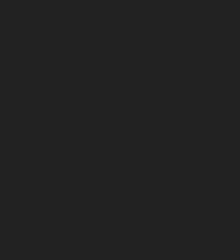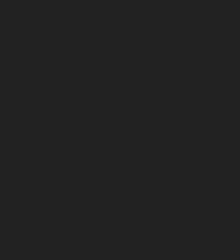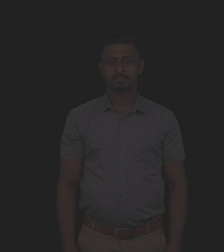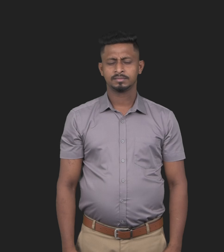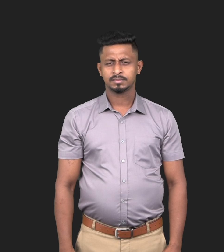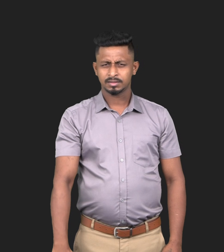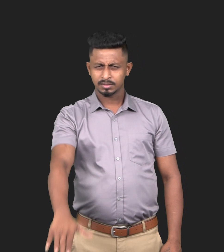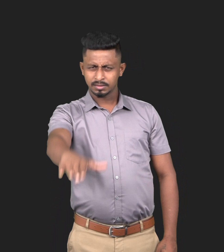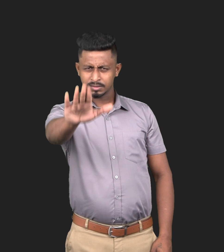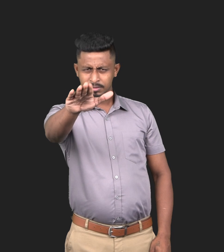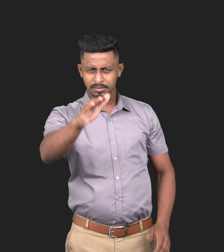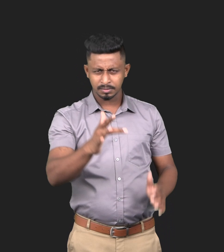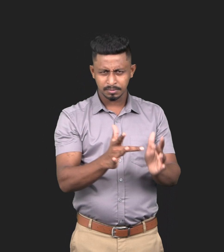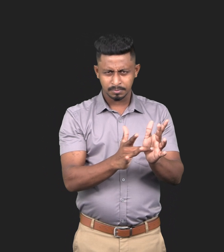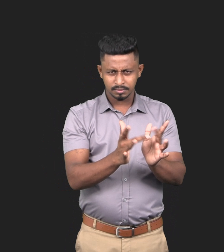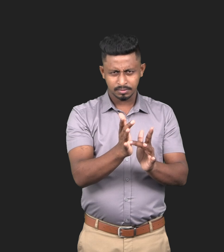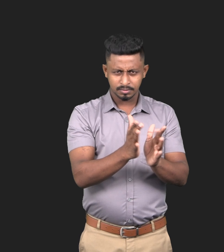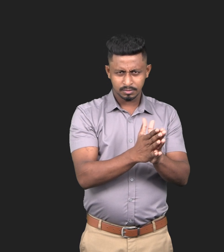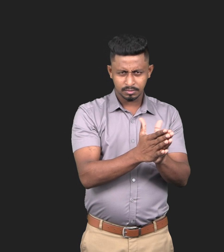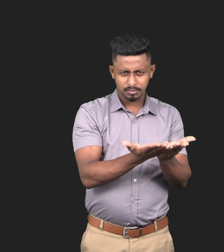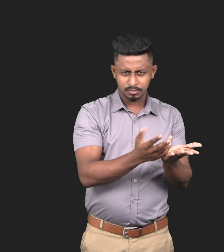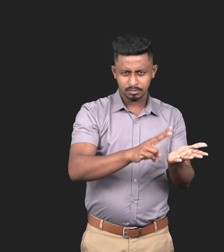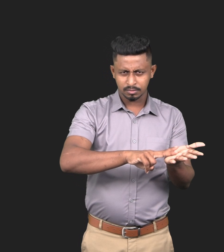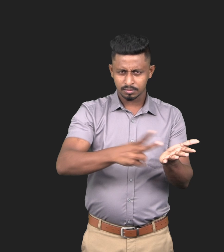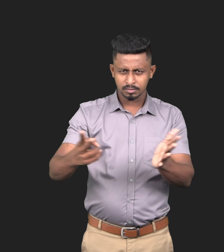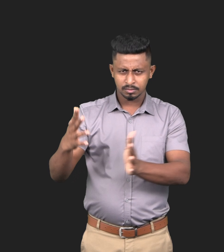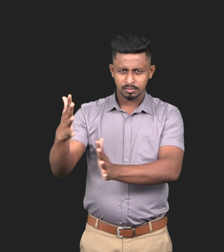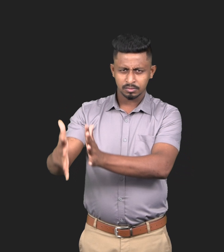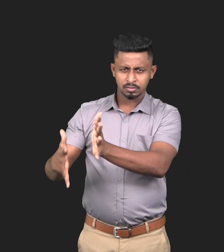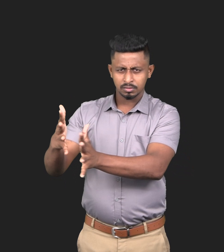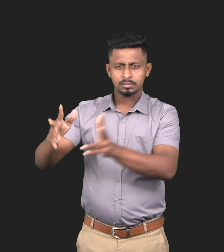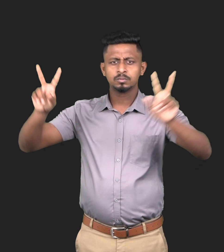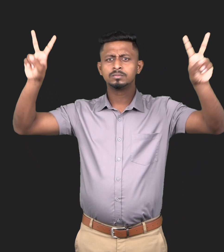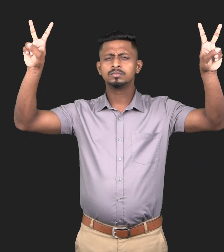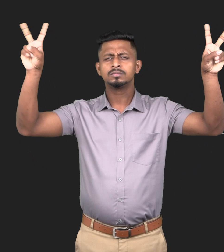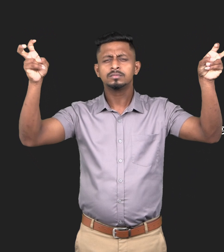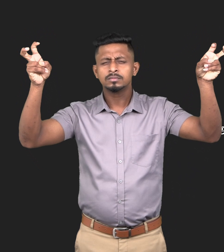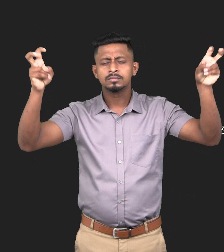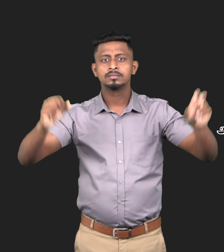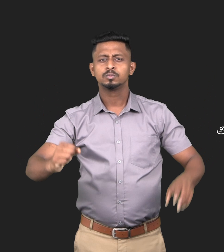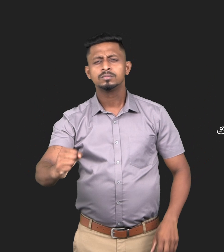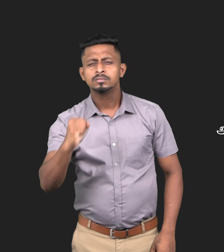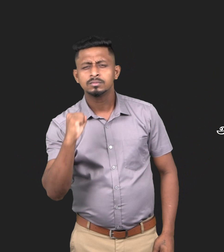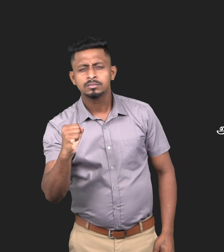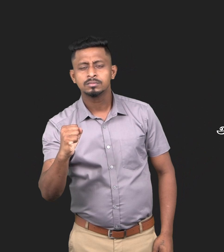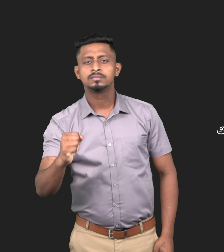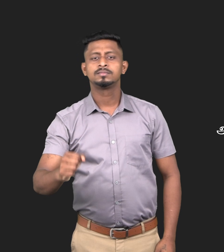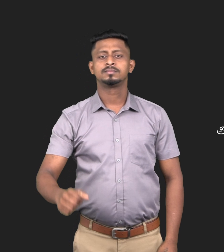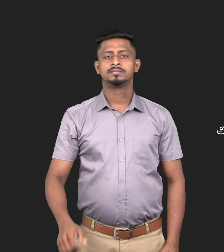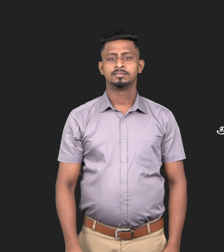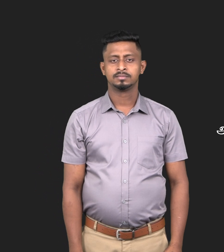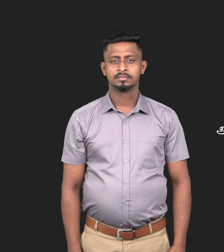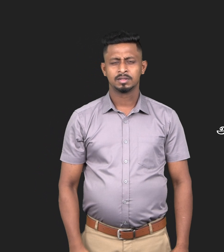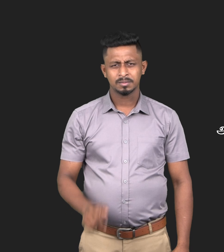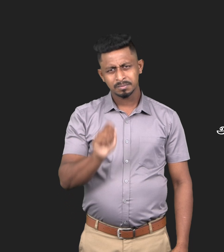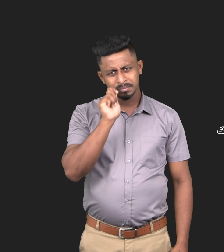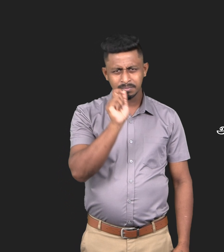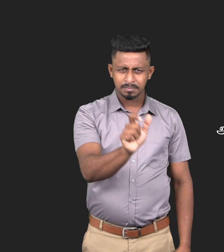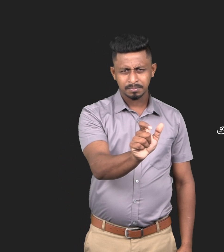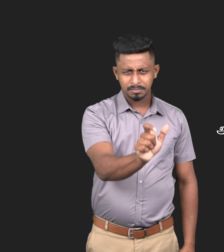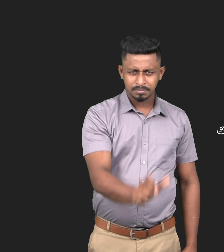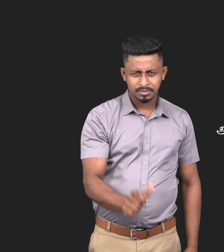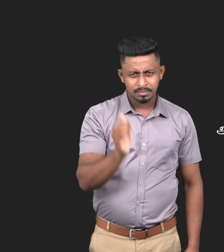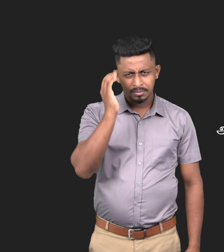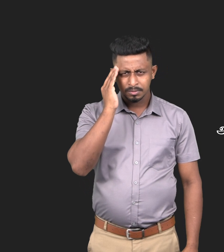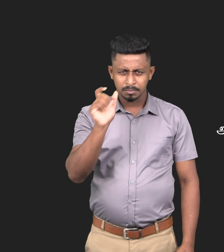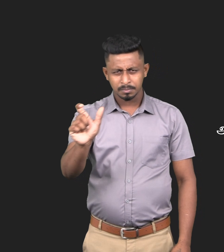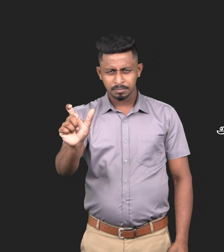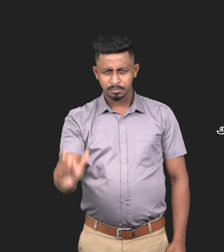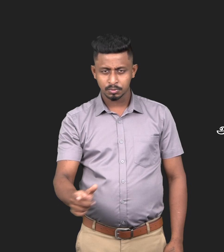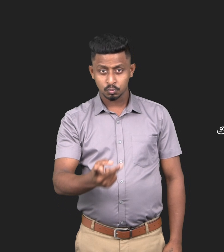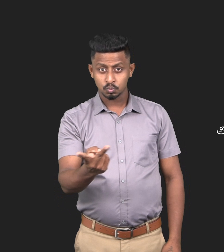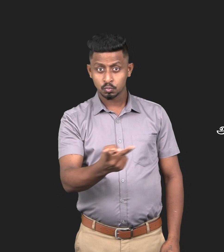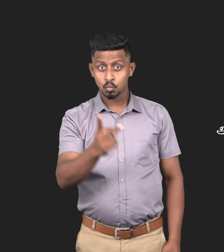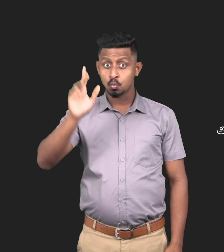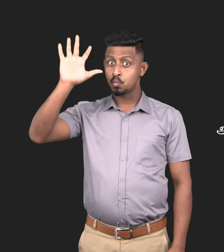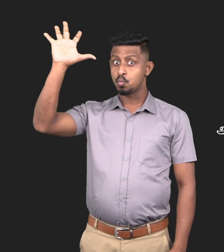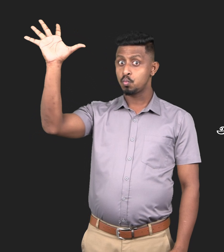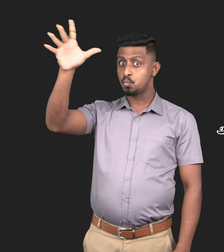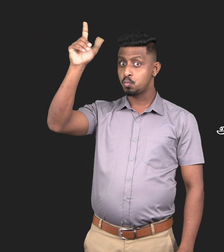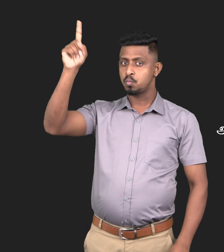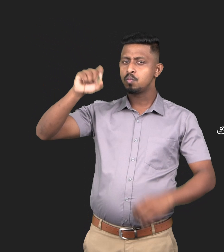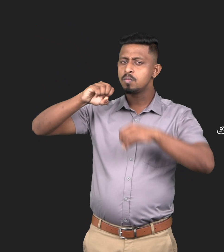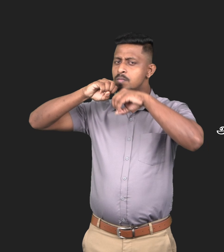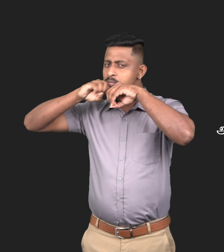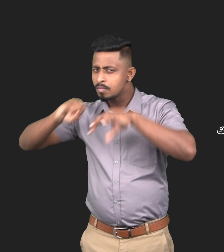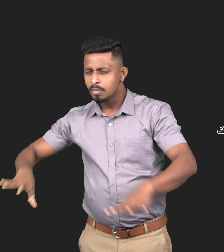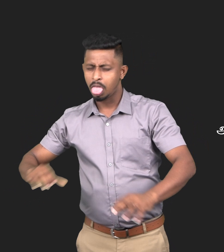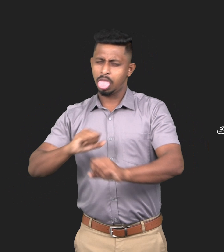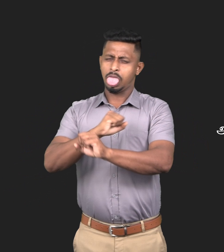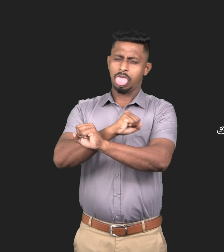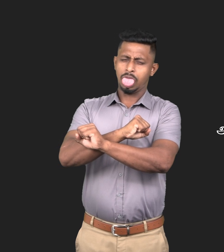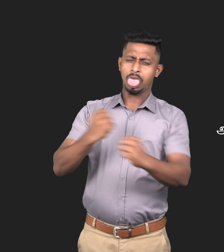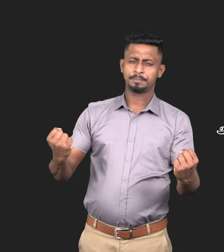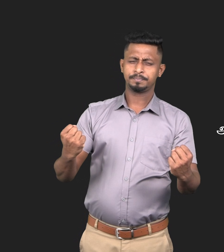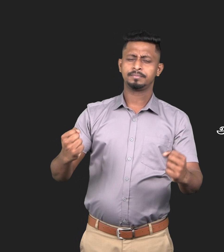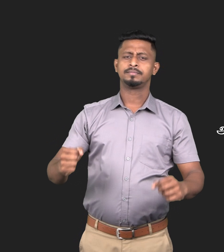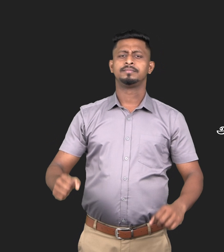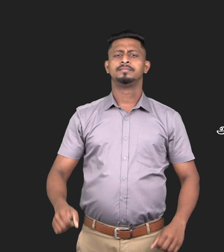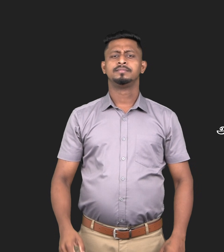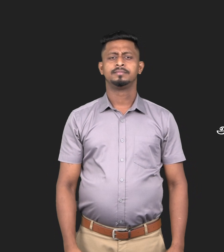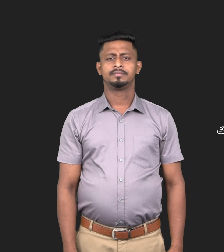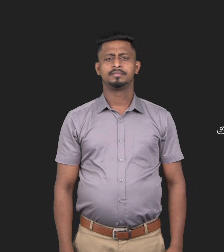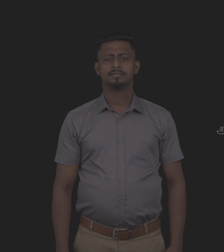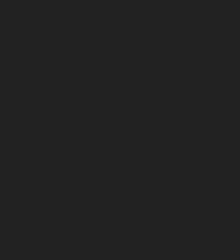Man and woman disobey God